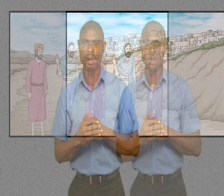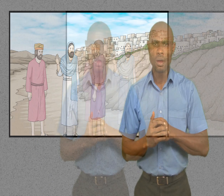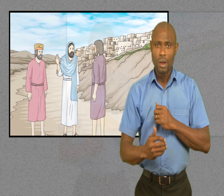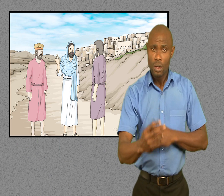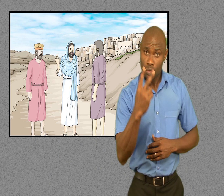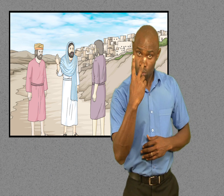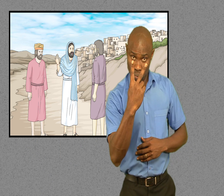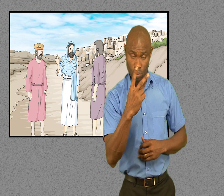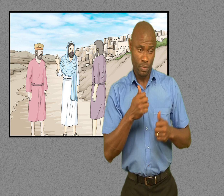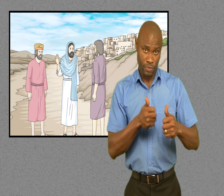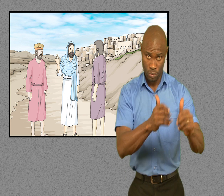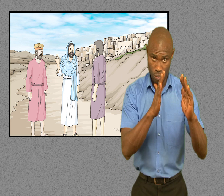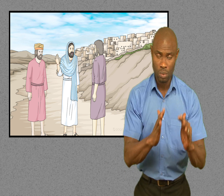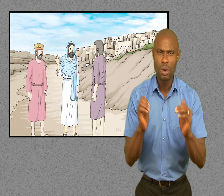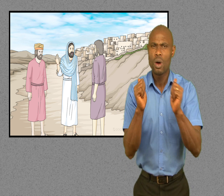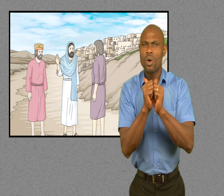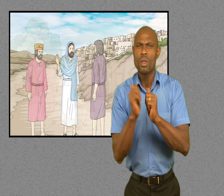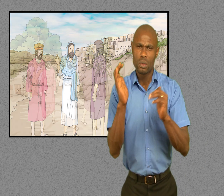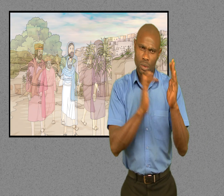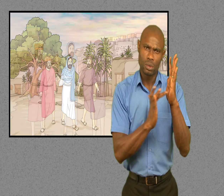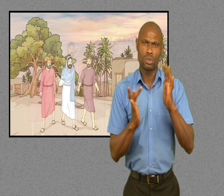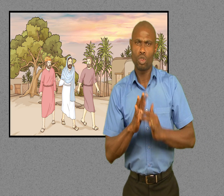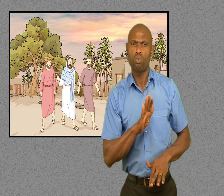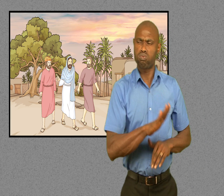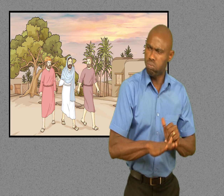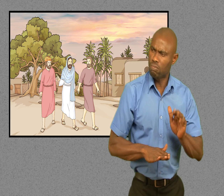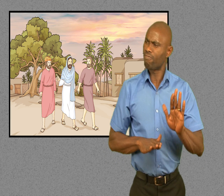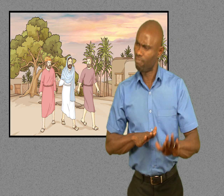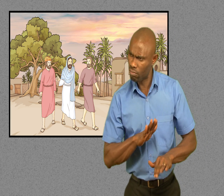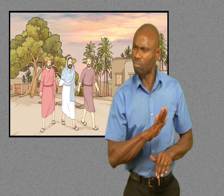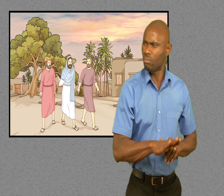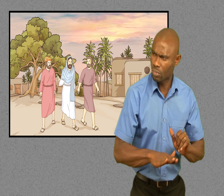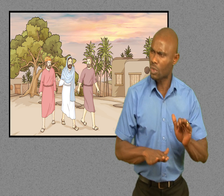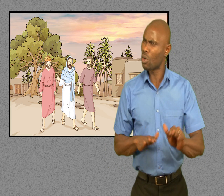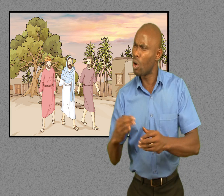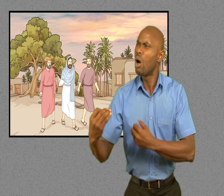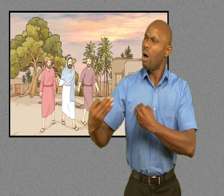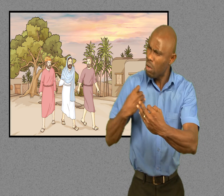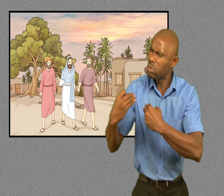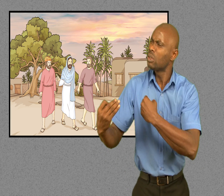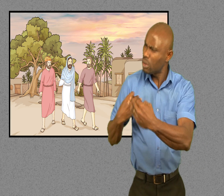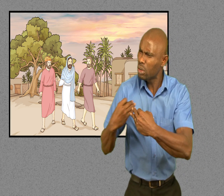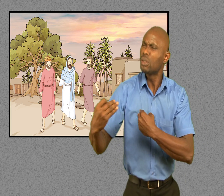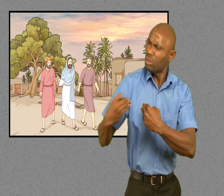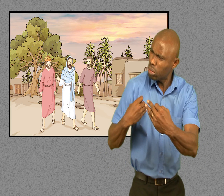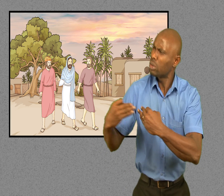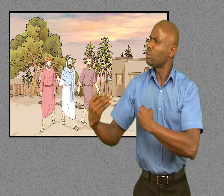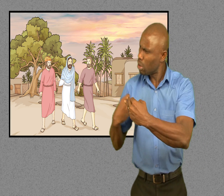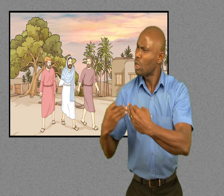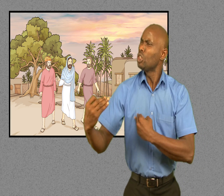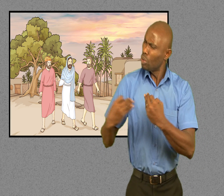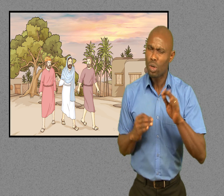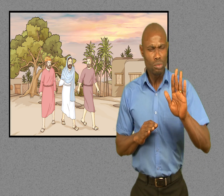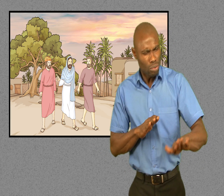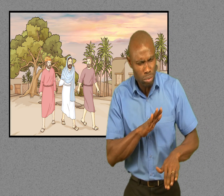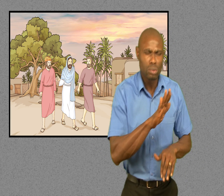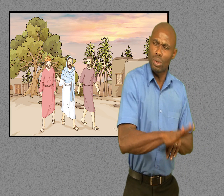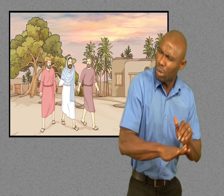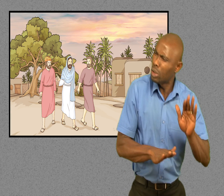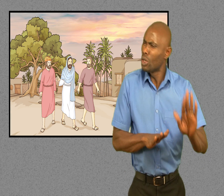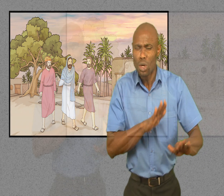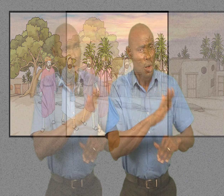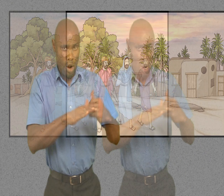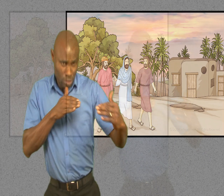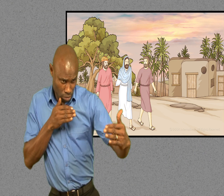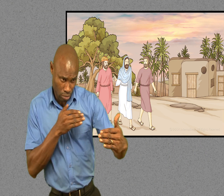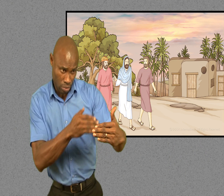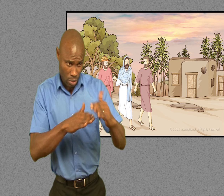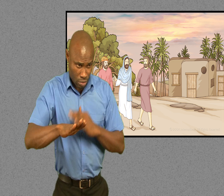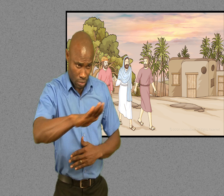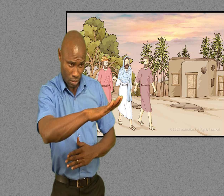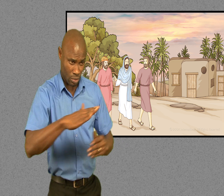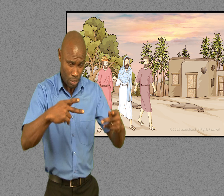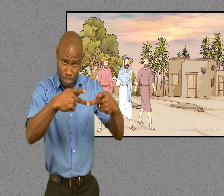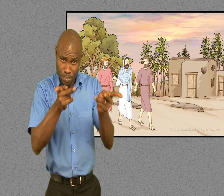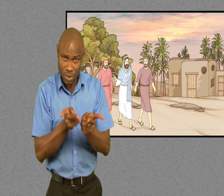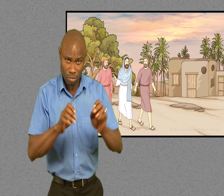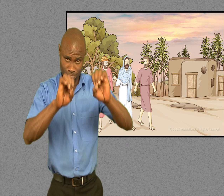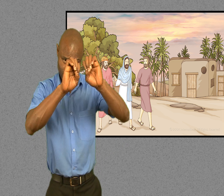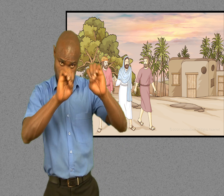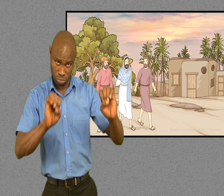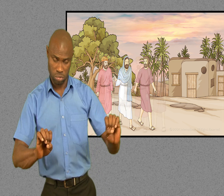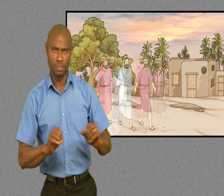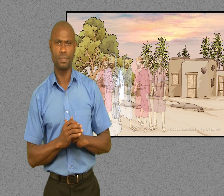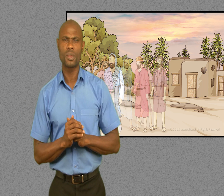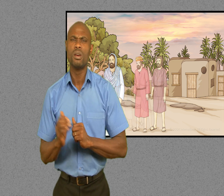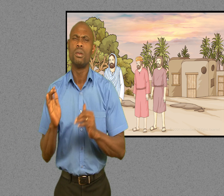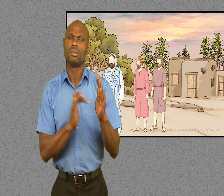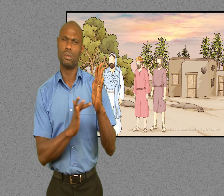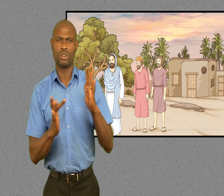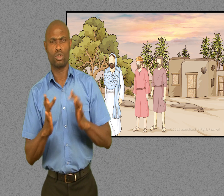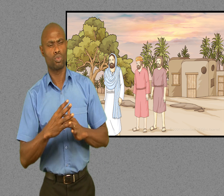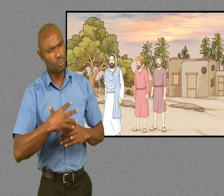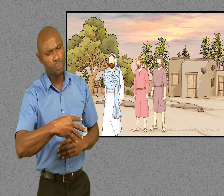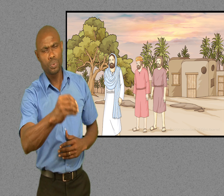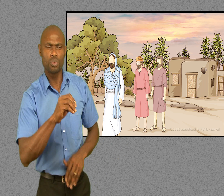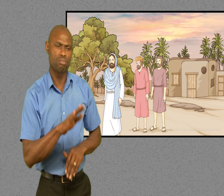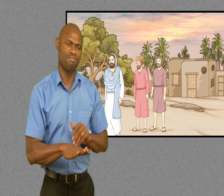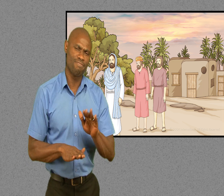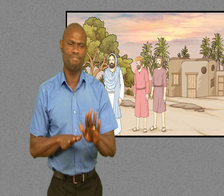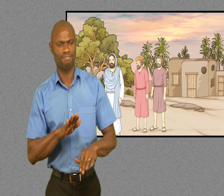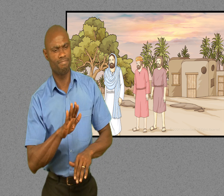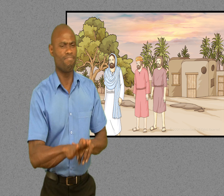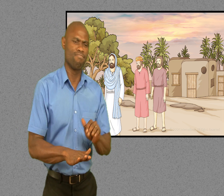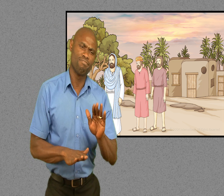As they approached the village where they were headed, He seemed to be going farther.